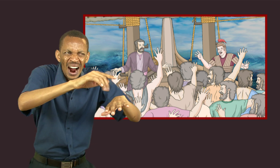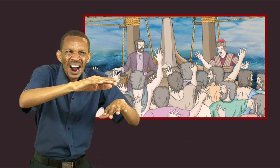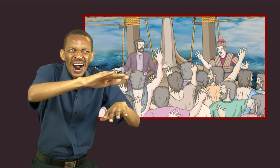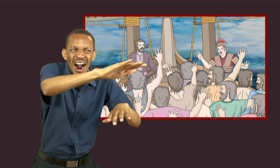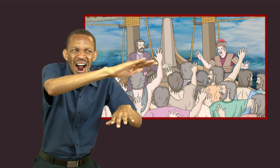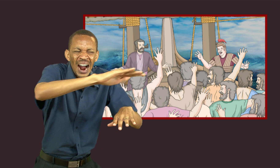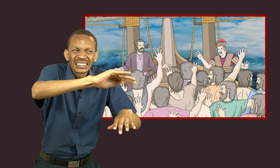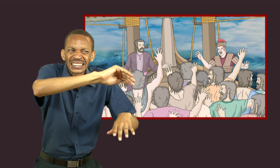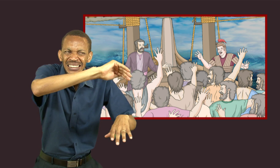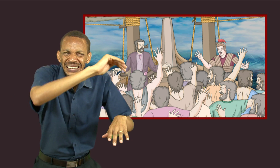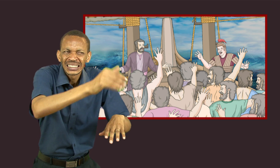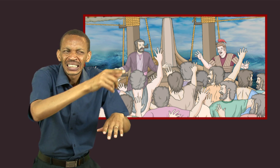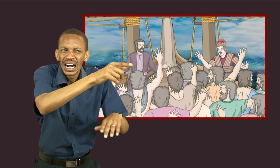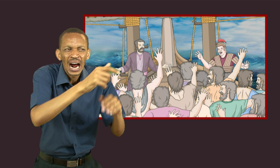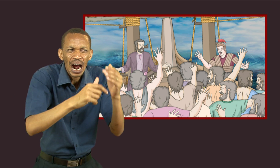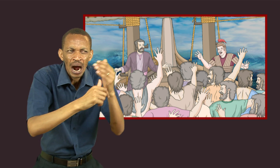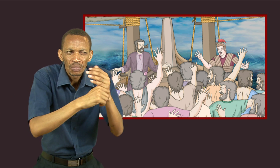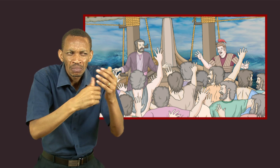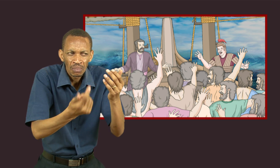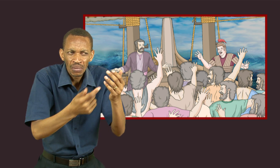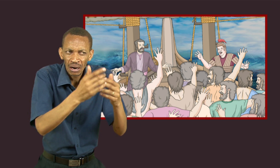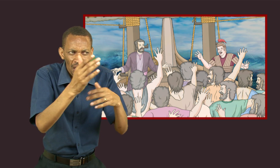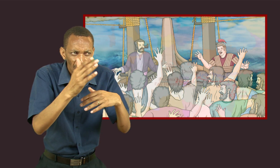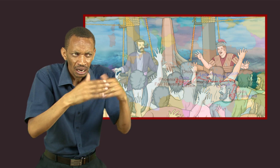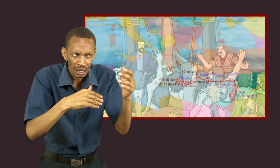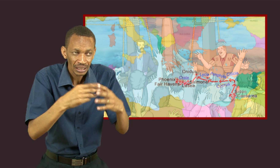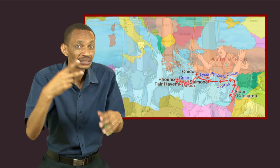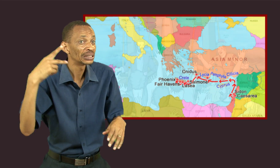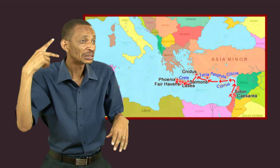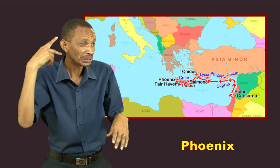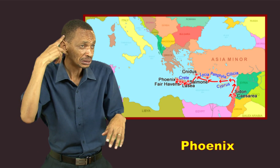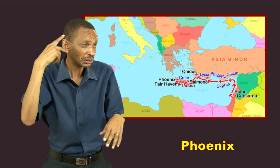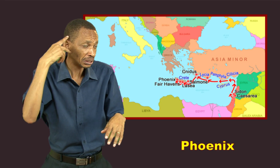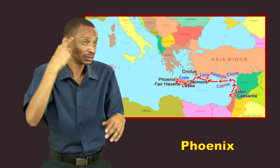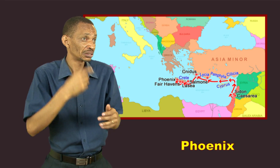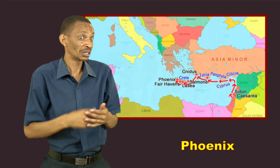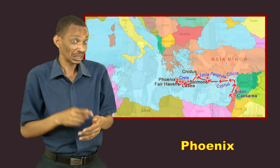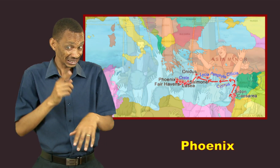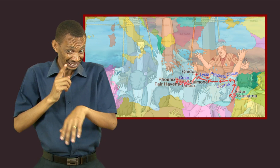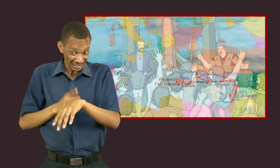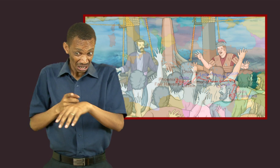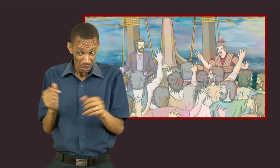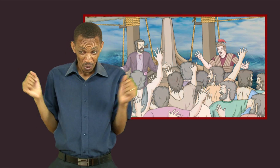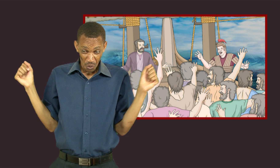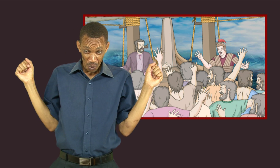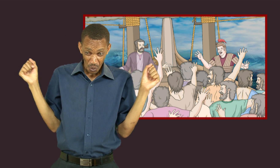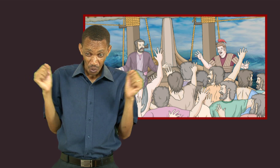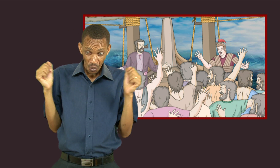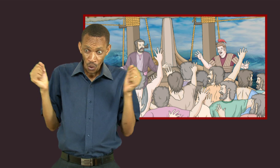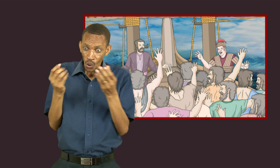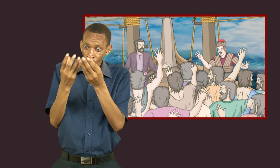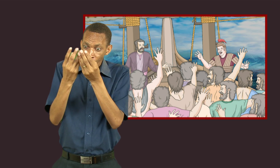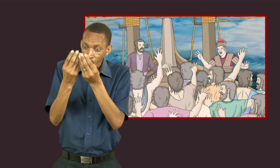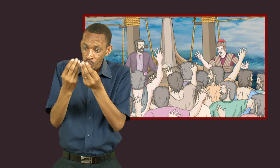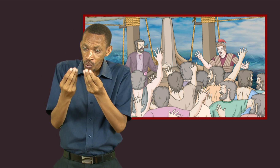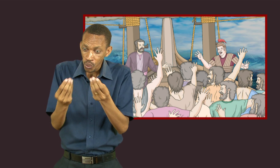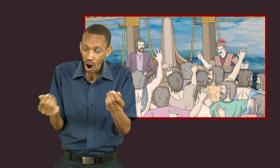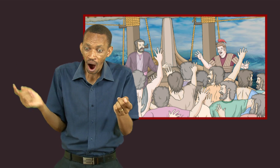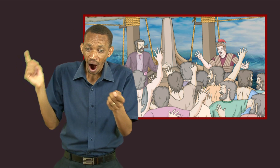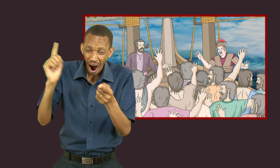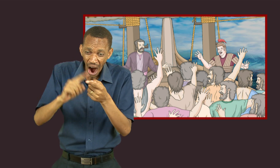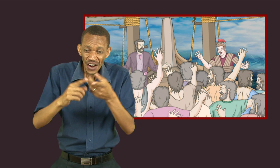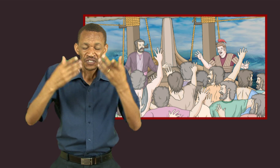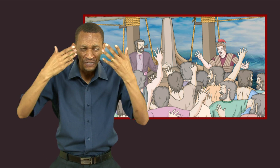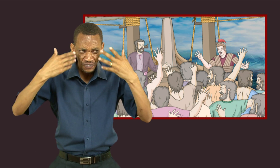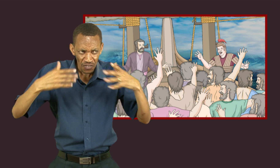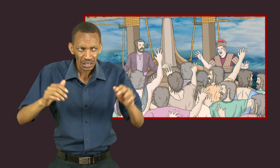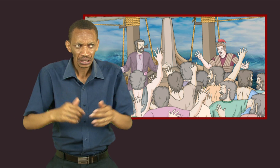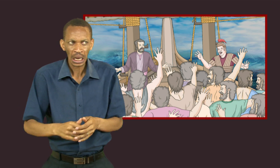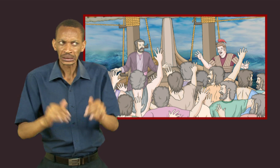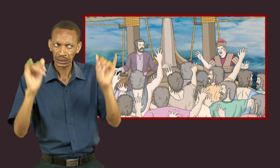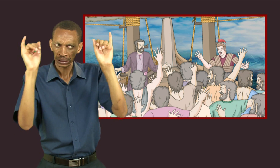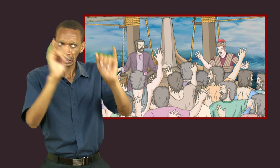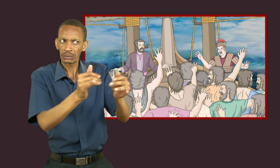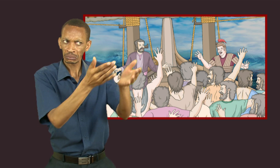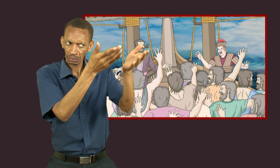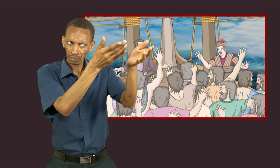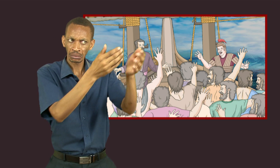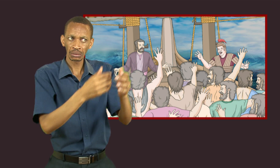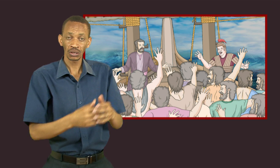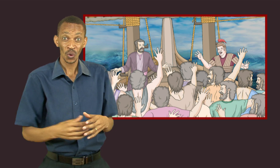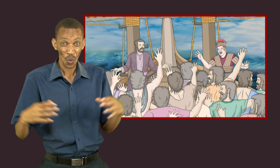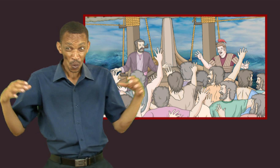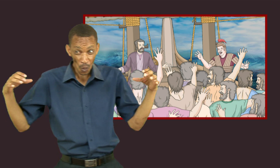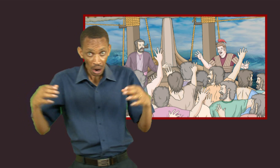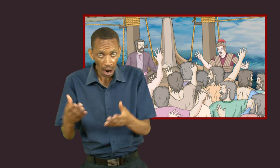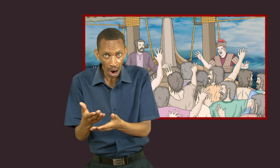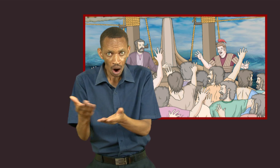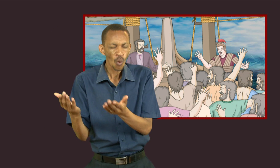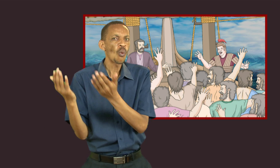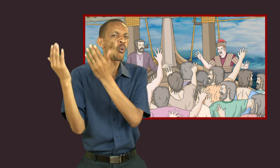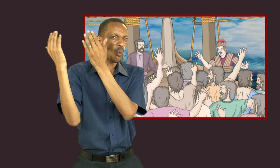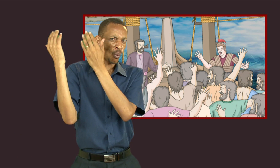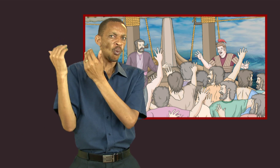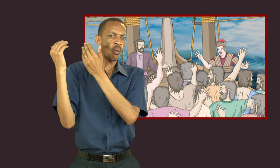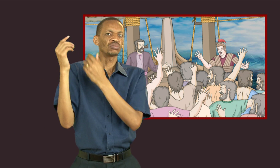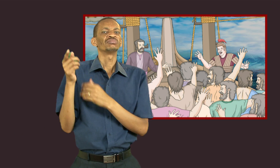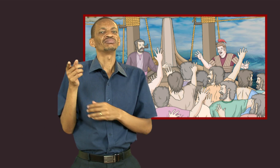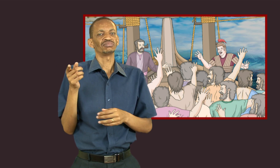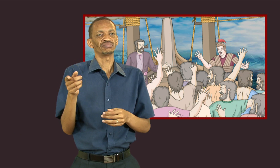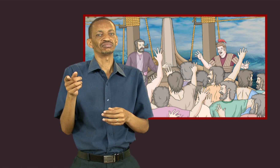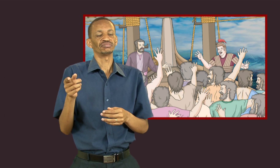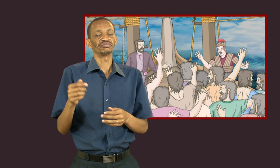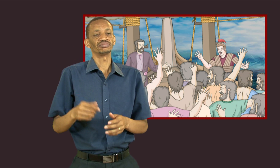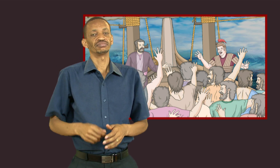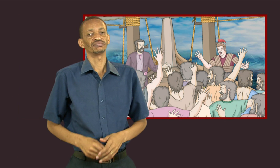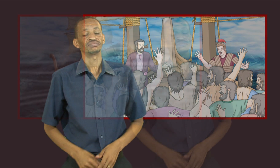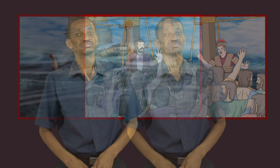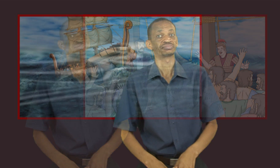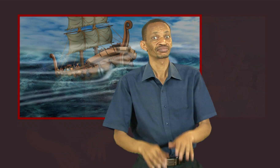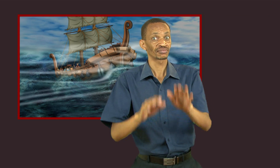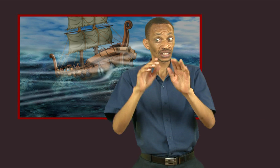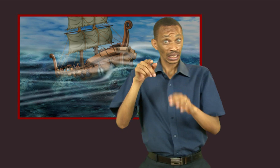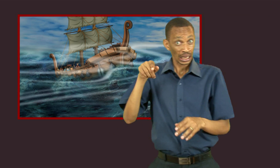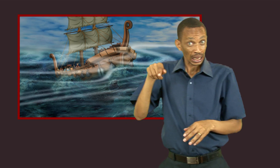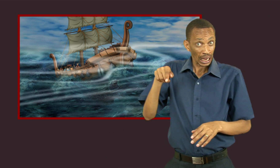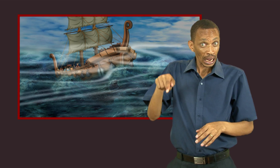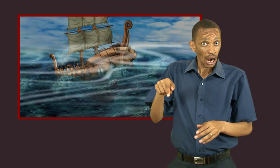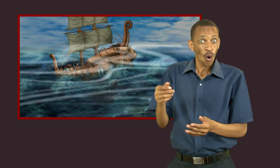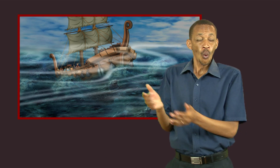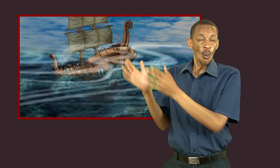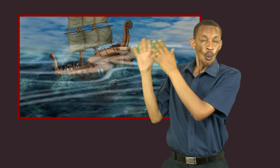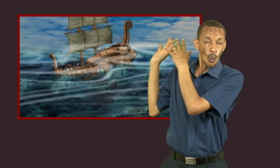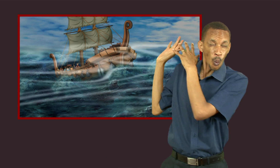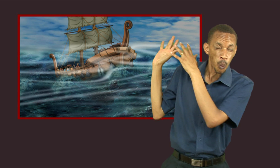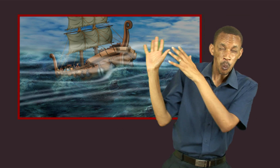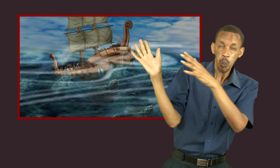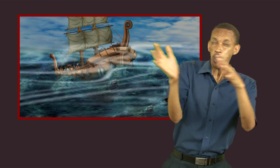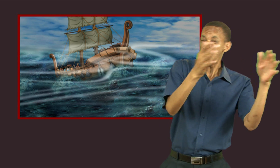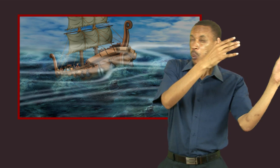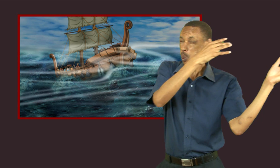Phoenix was a harbor in Crete facing both southwest and northwest.